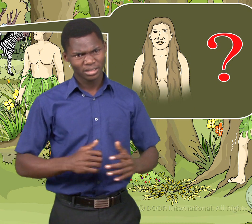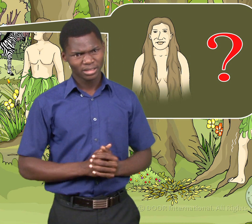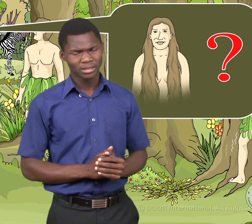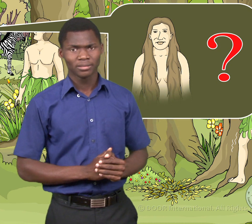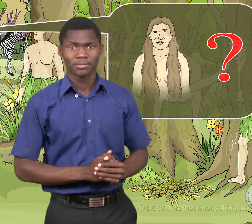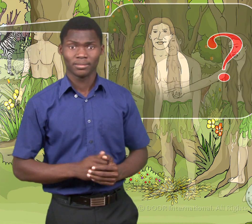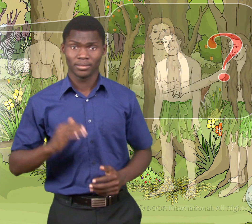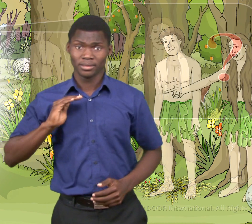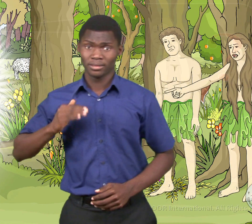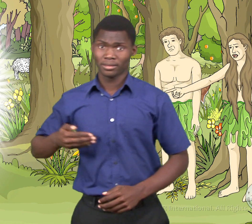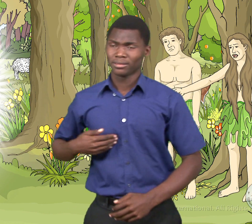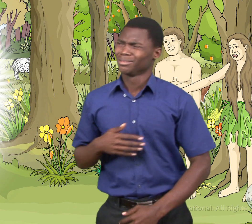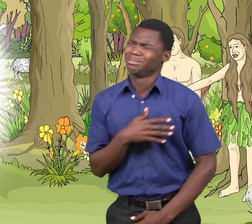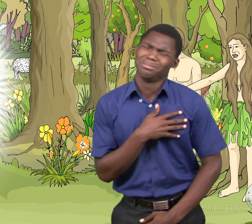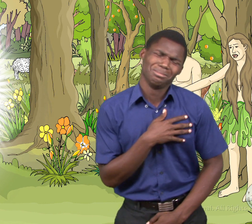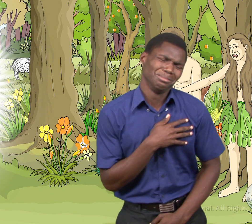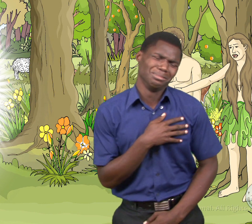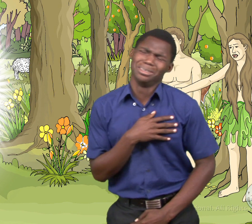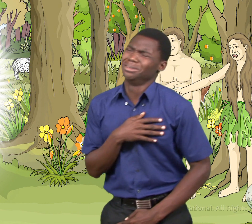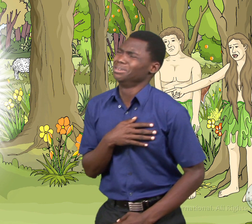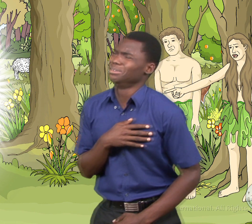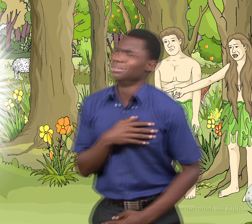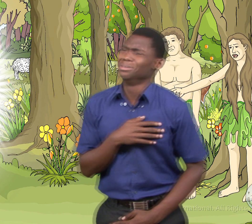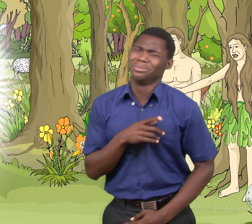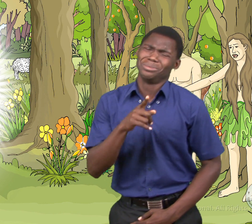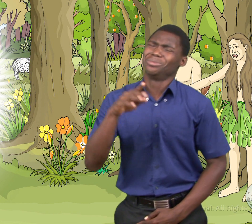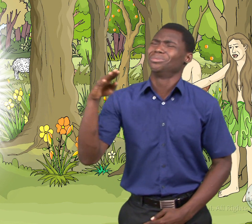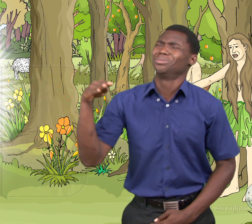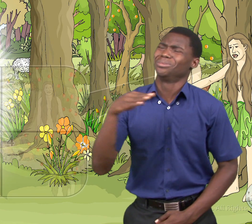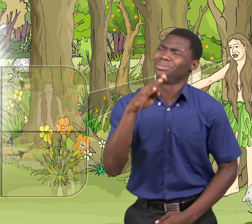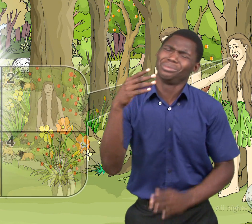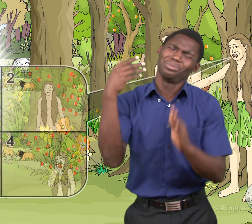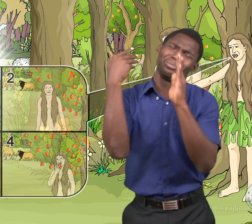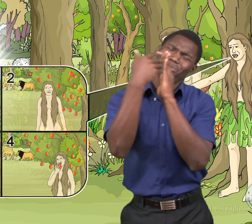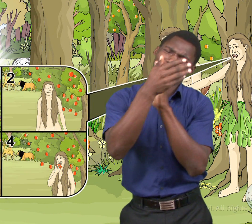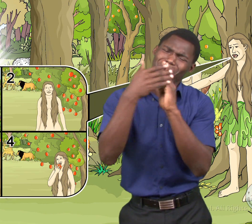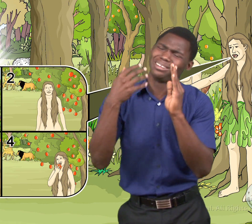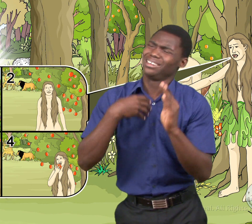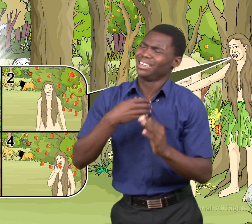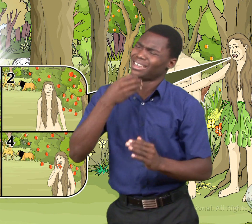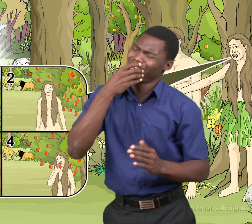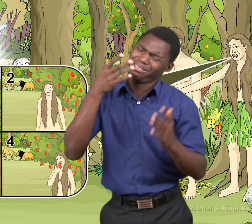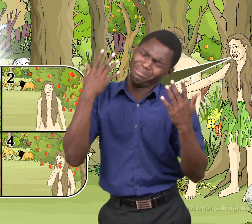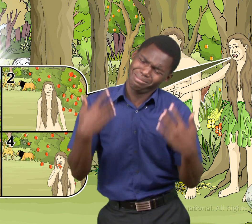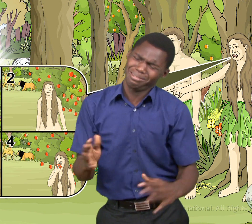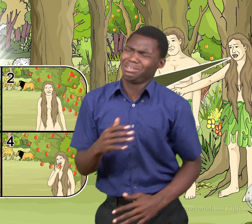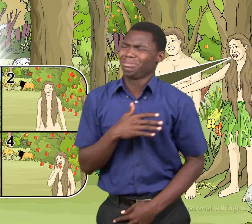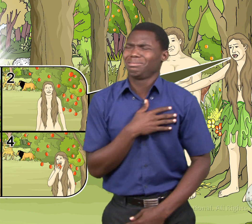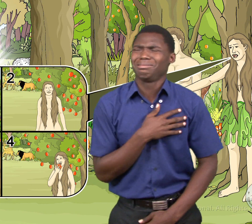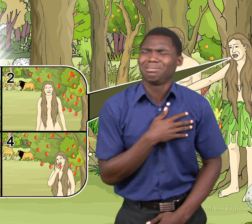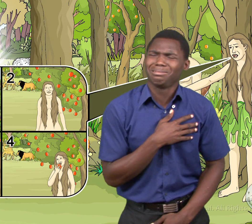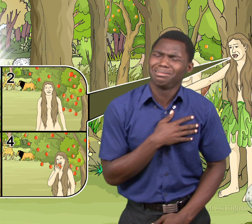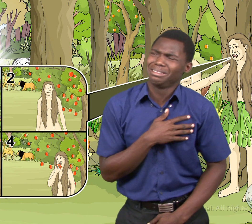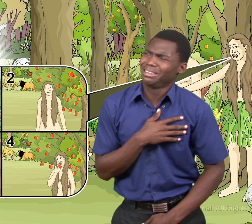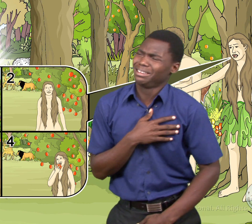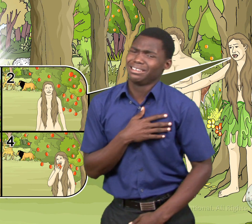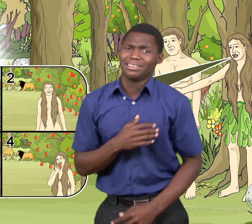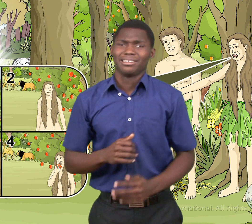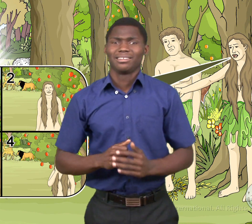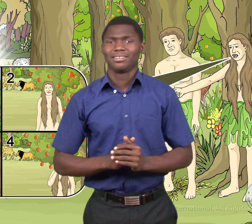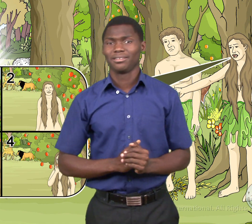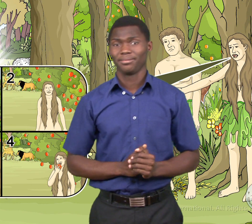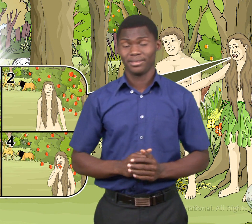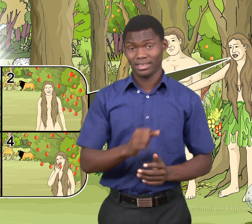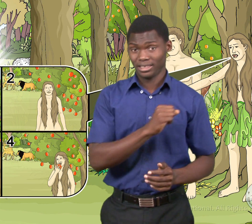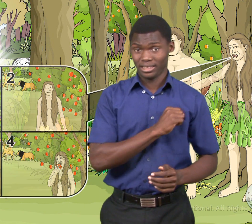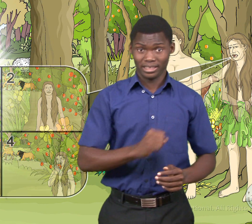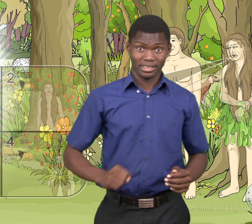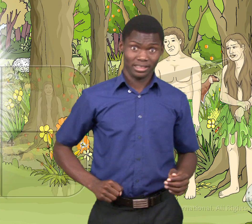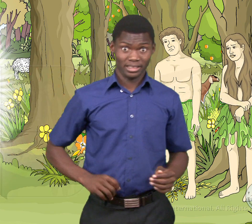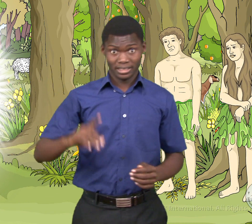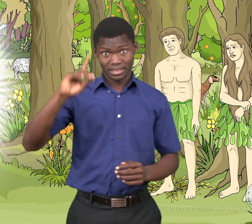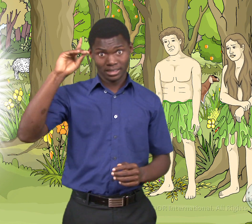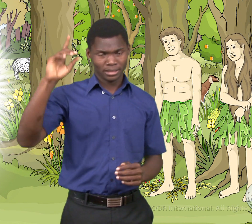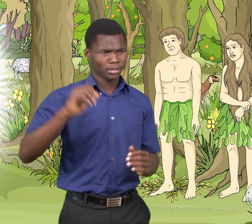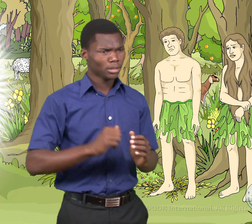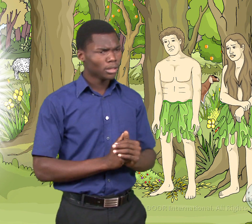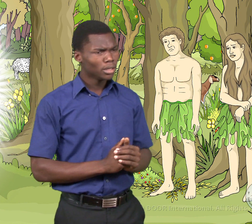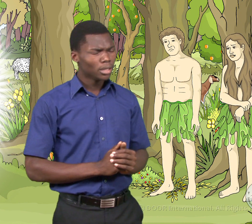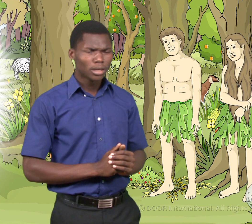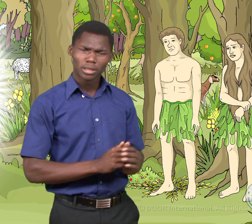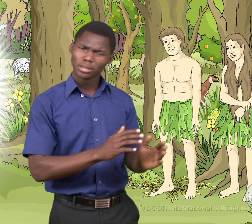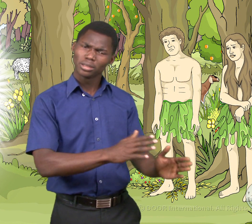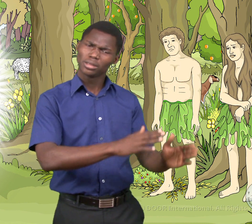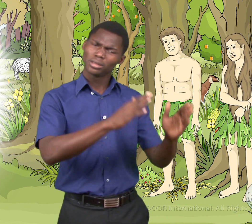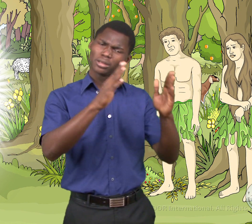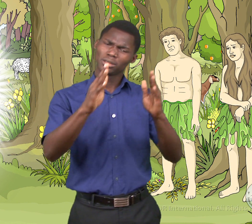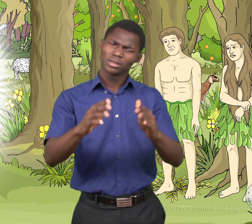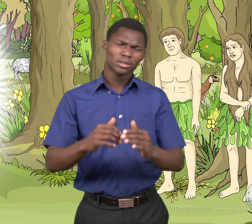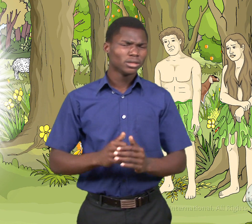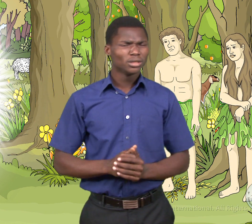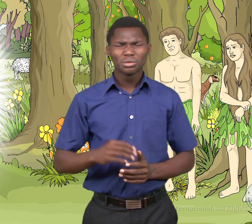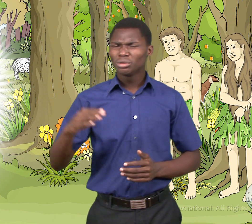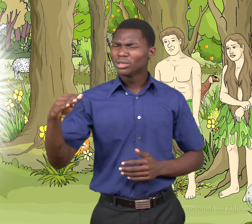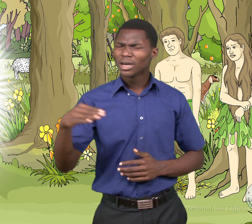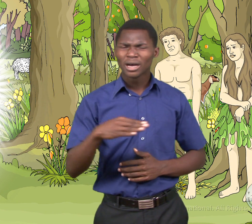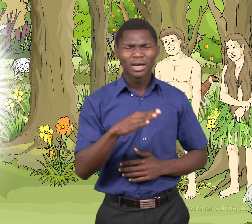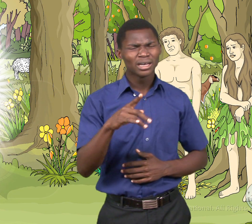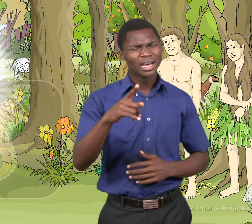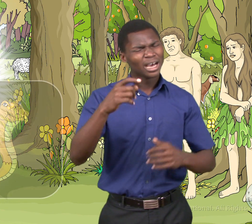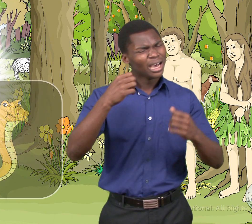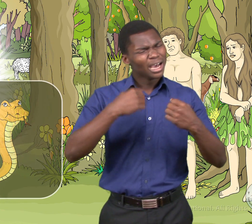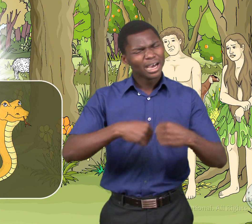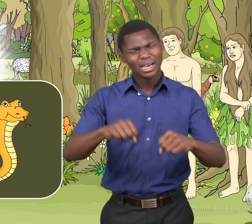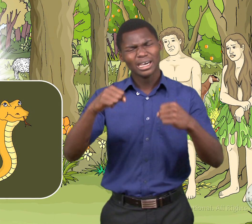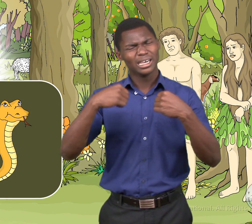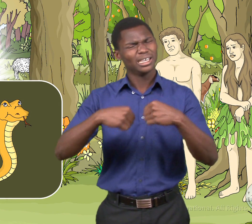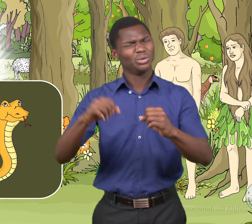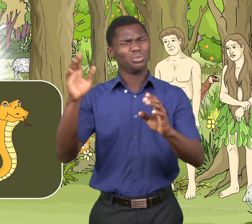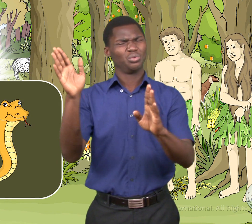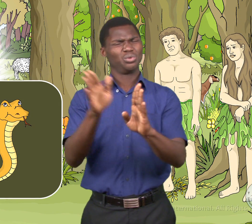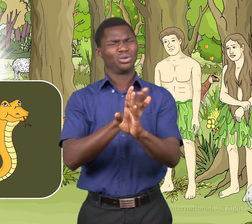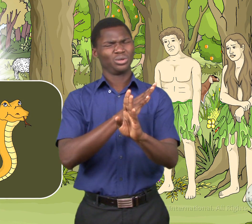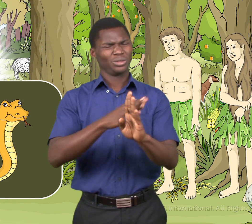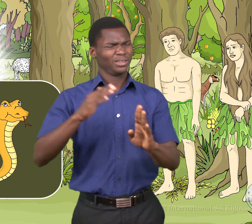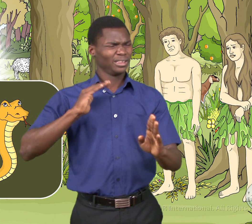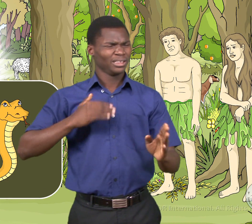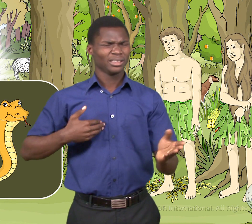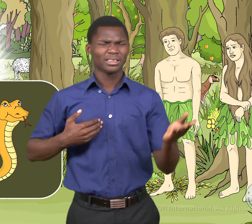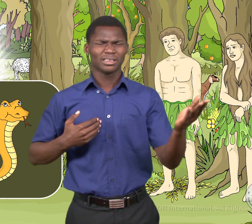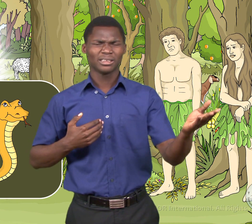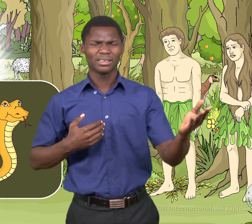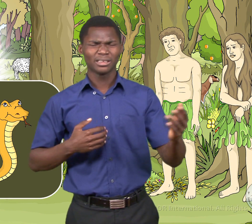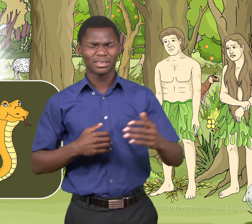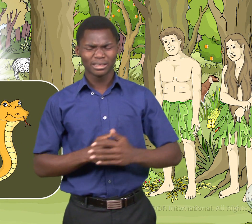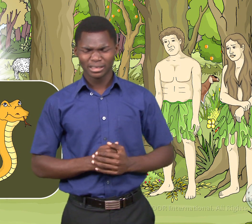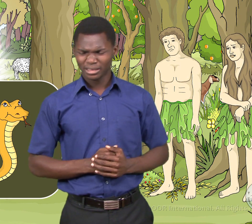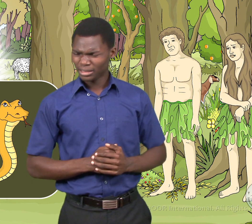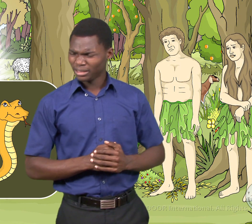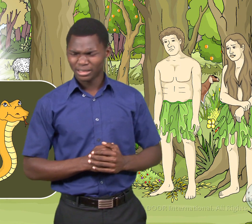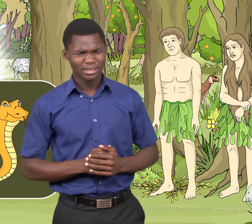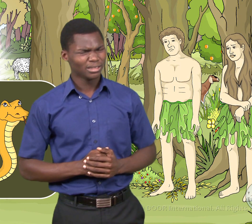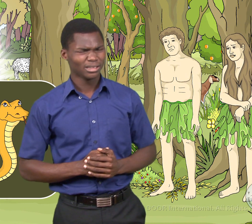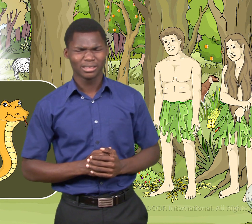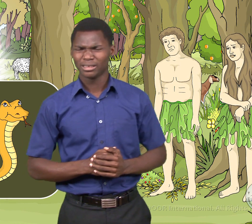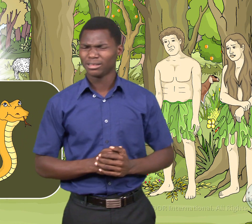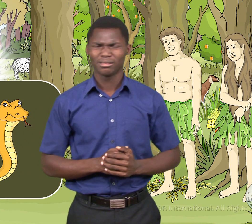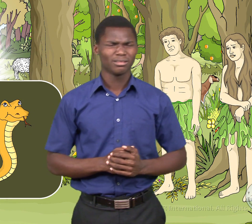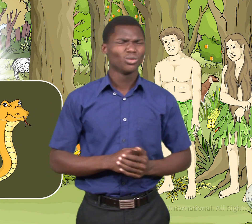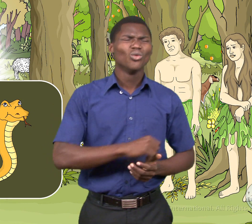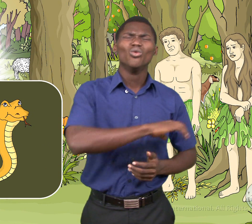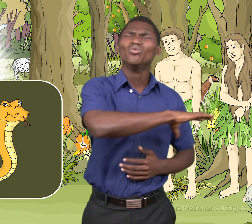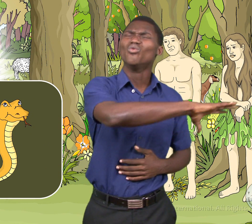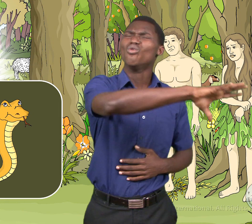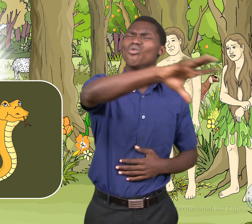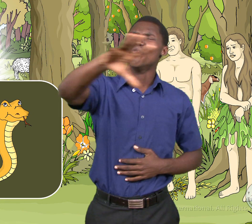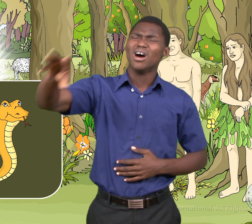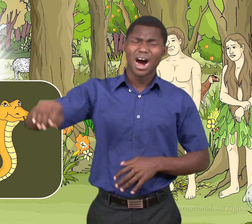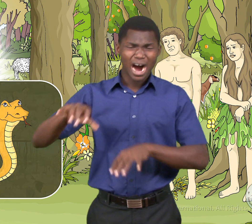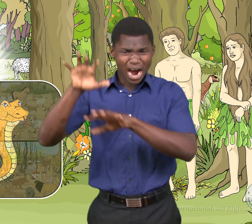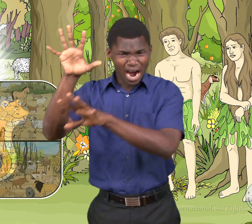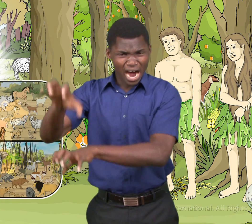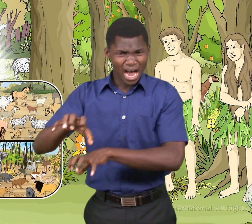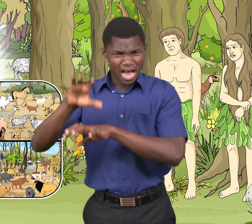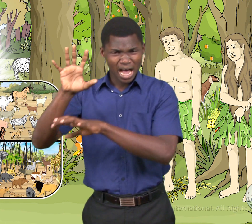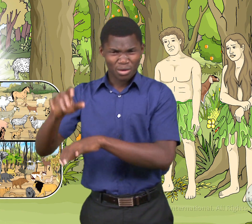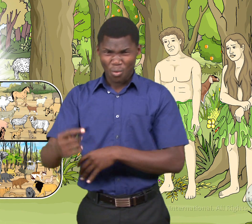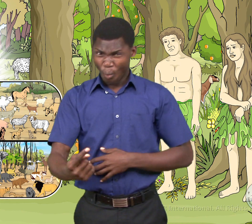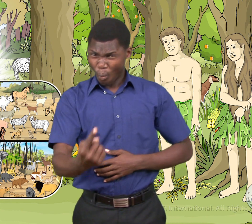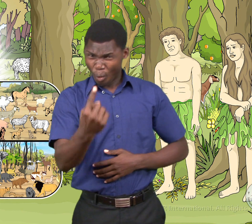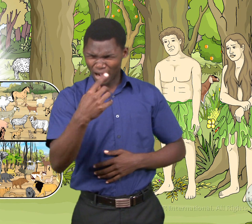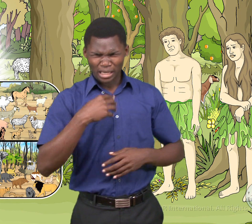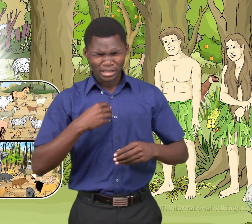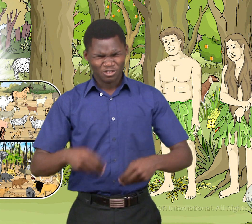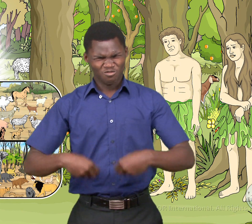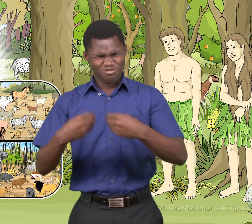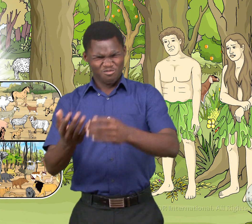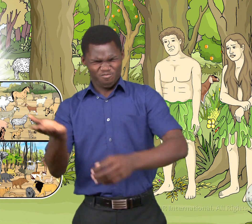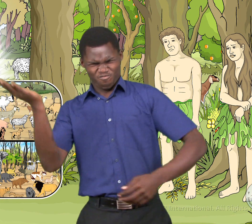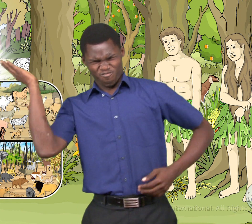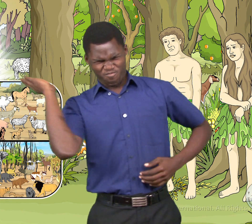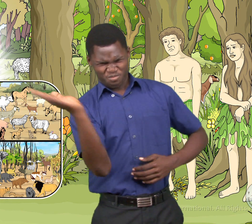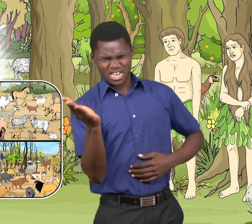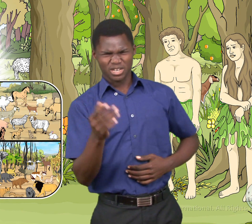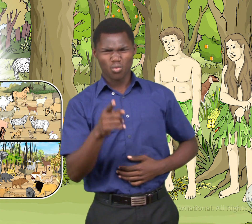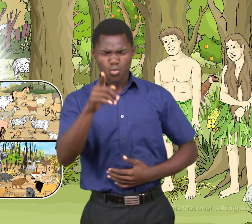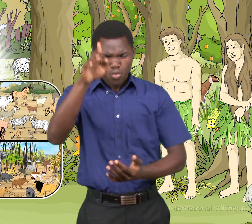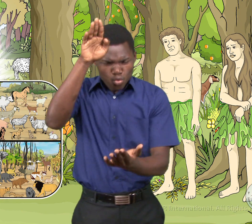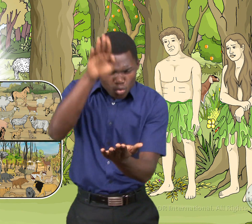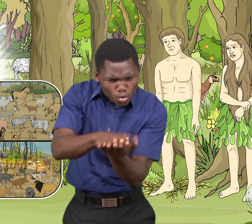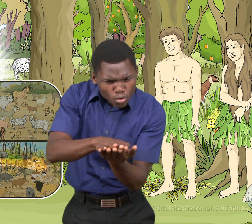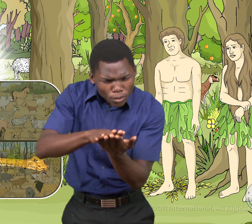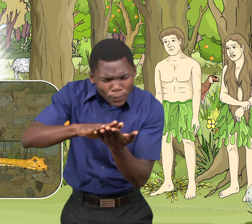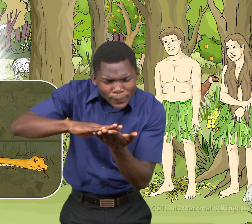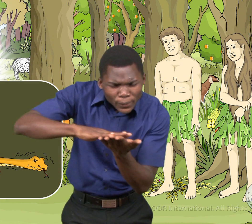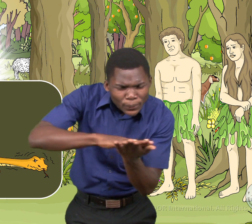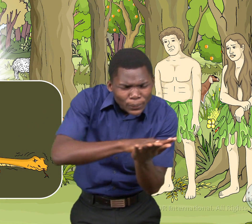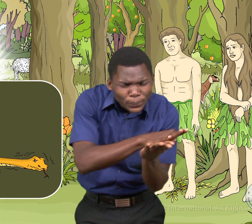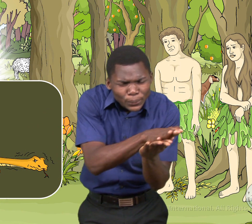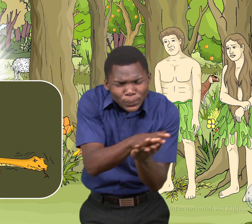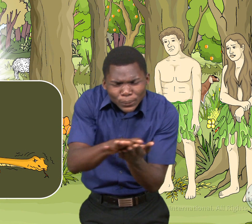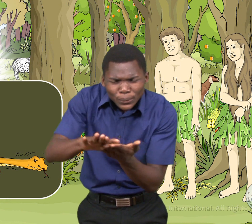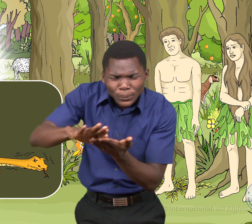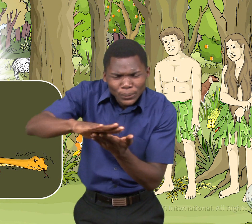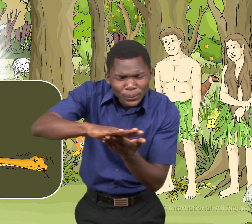“The serpent deceived me,” she replied, “and I ate.” So the LORD God said to the serpent: “Because you have done this, cursed are you above all livestock and every beast of the field!